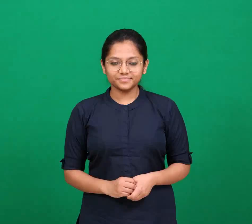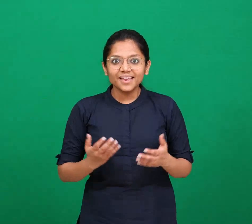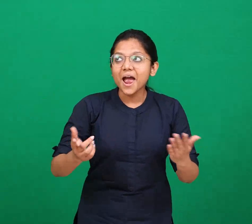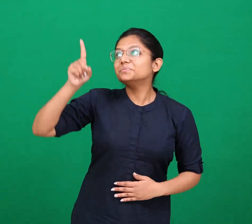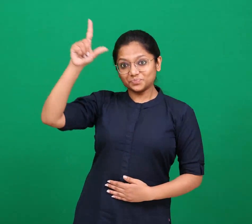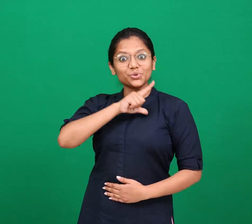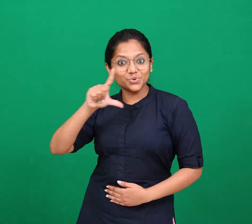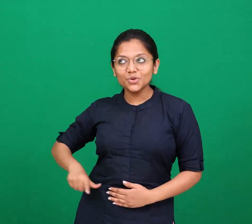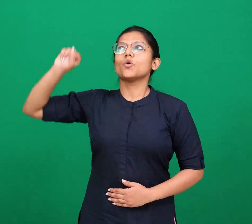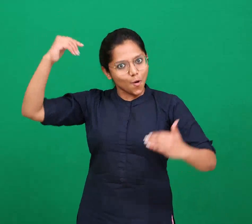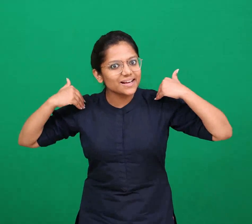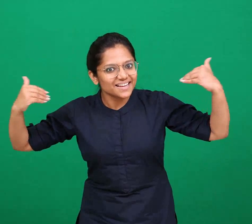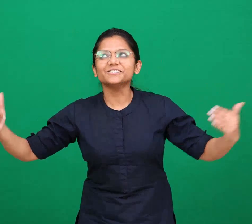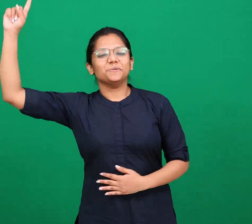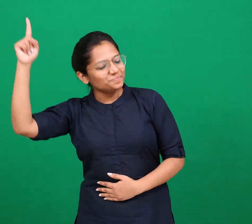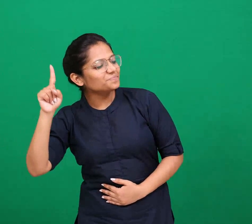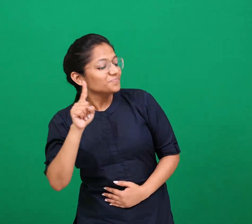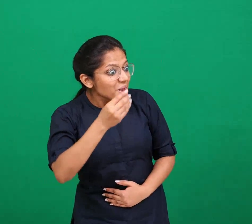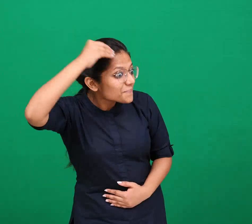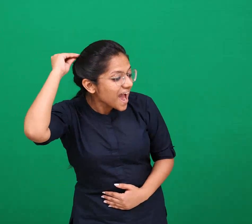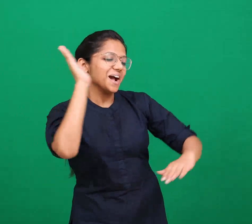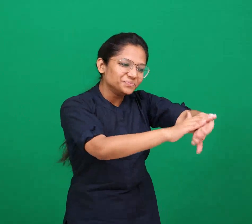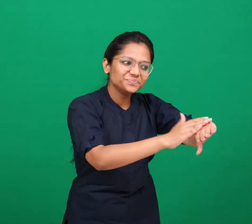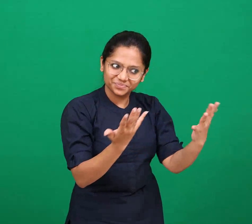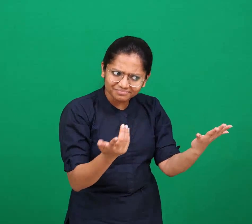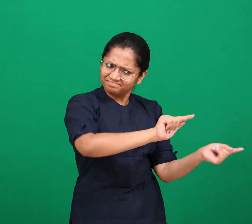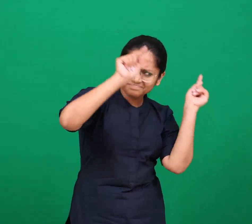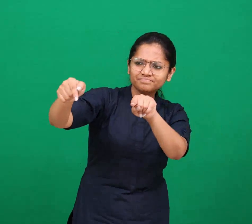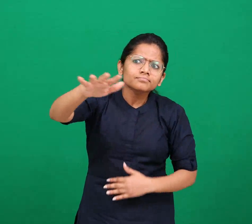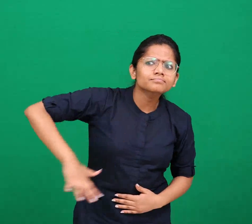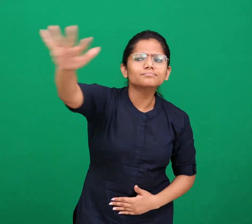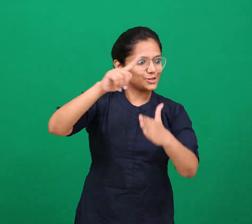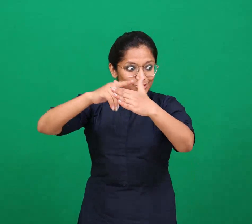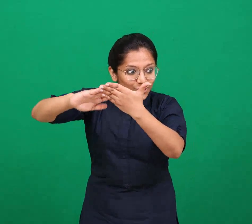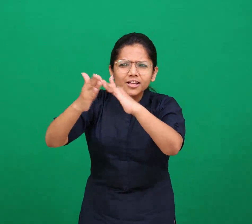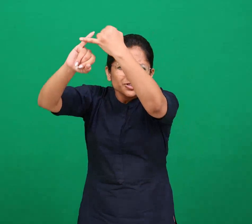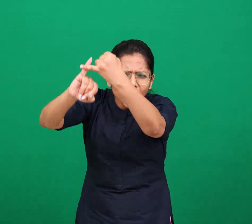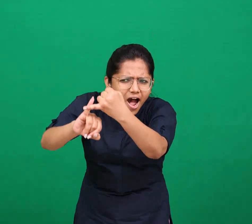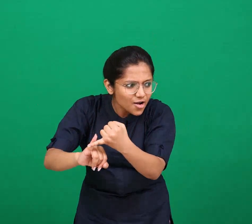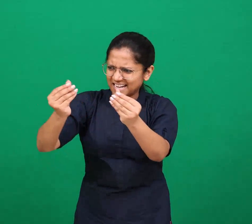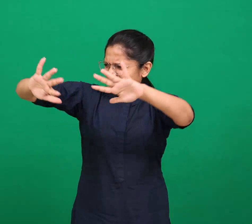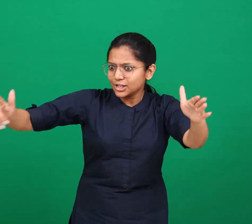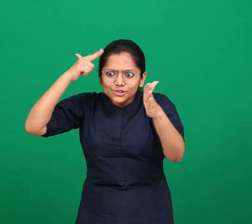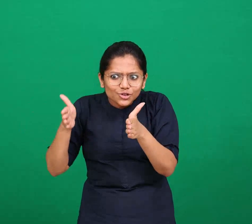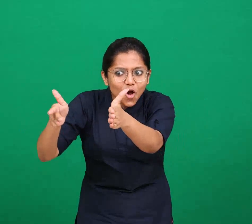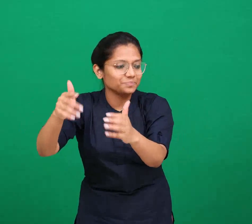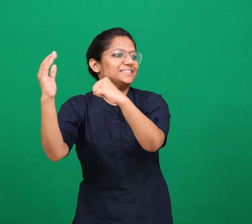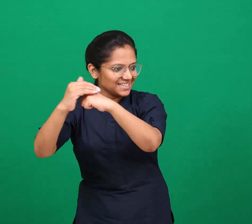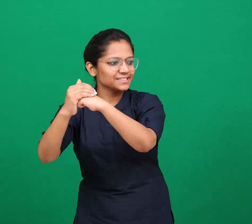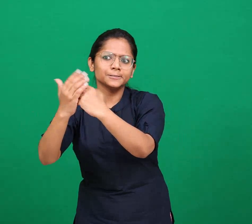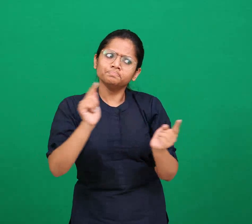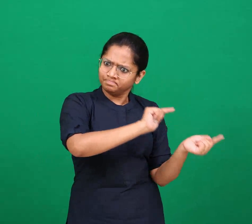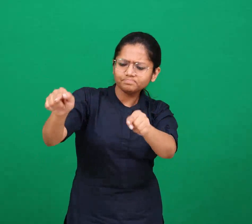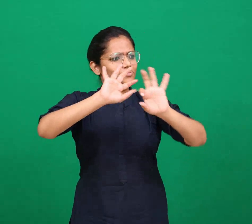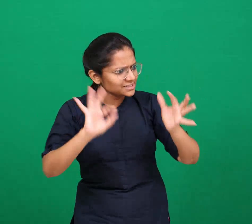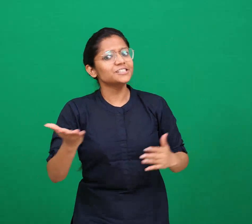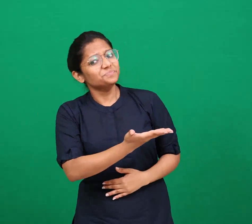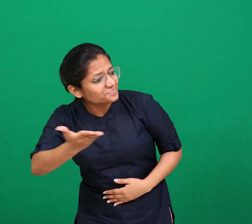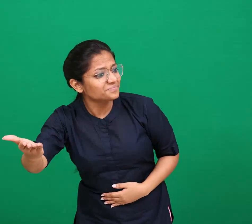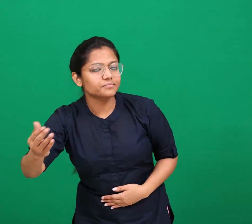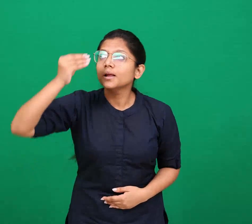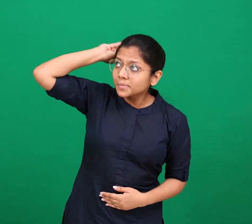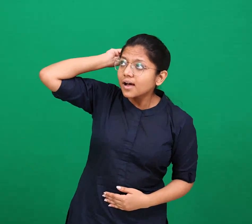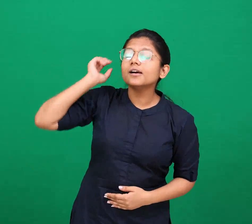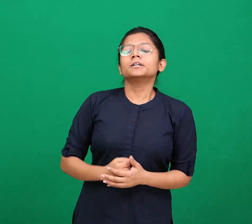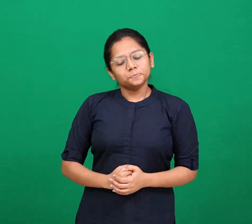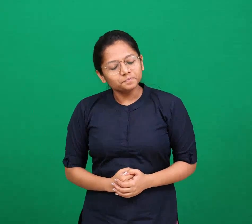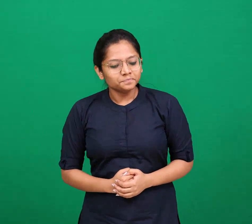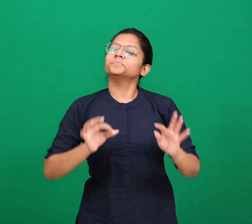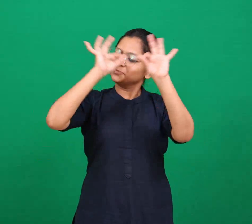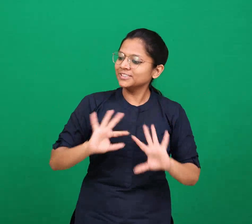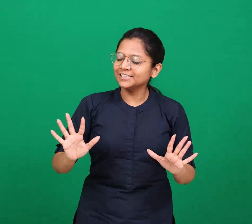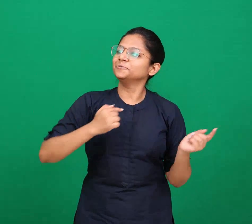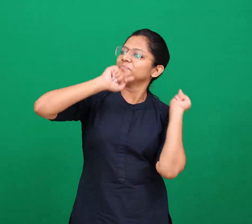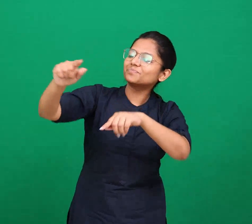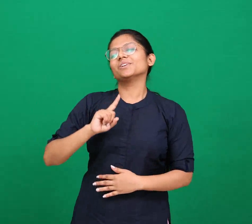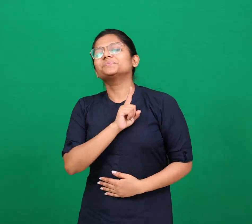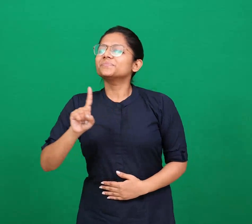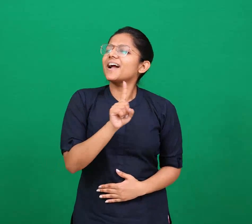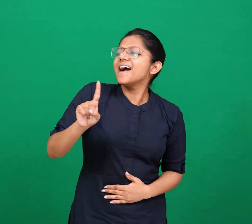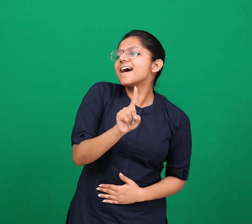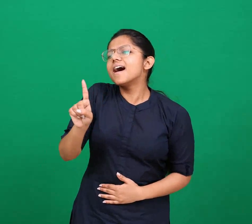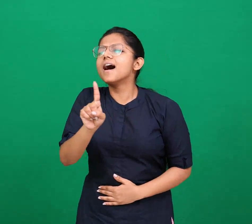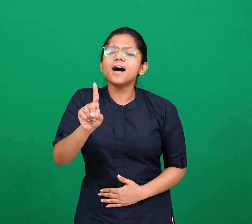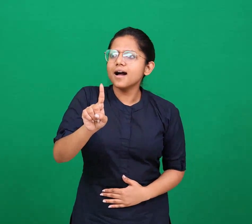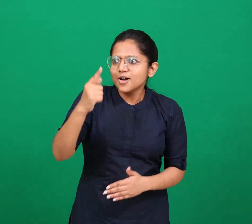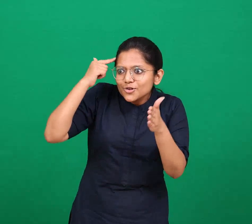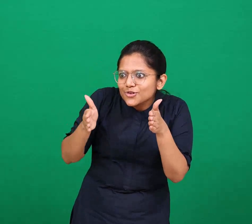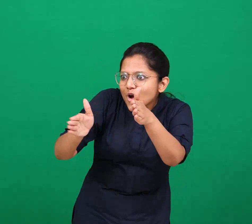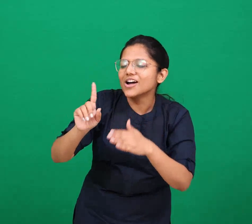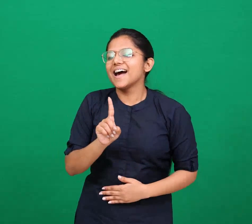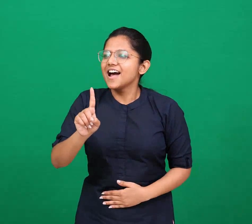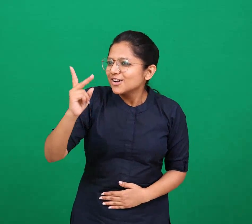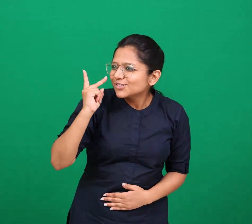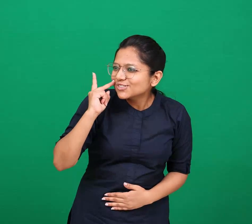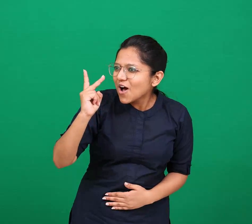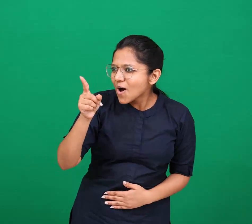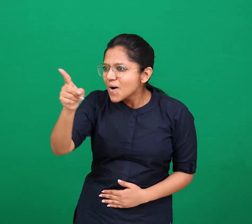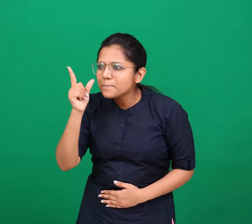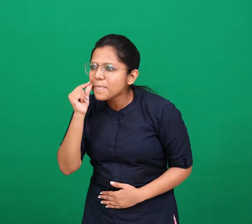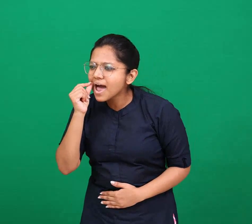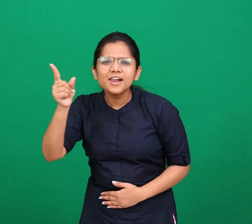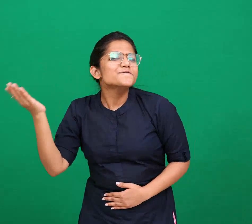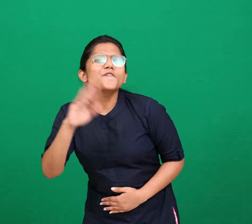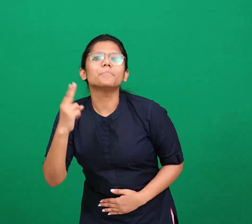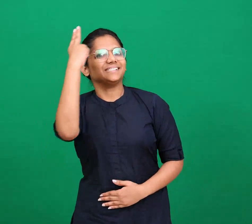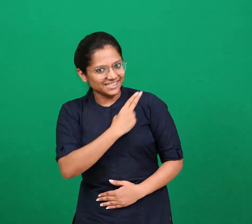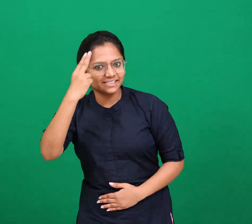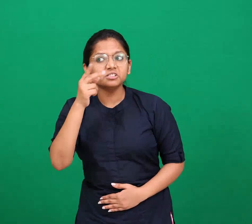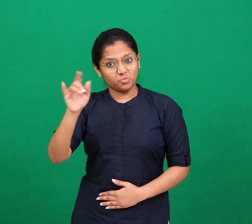Now an angel of the Lord said to Philip, "Get up and go south to the desert road that goes down from Jerusalem to Gaza."